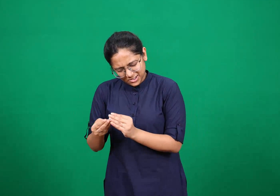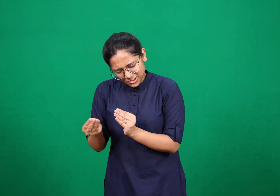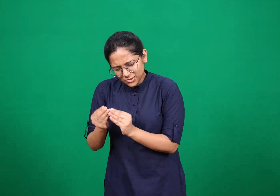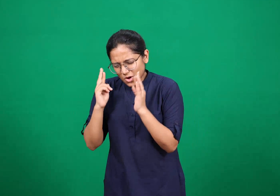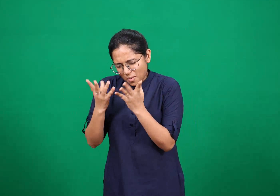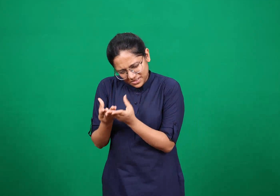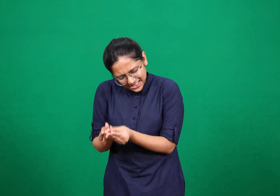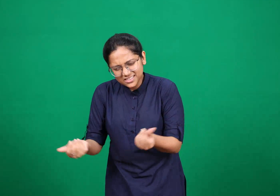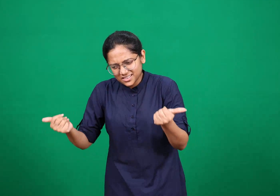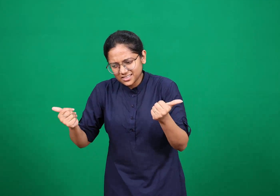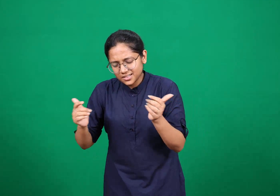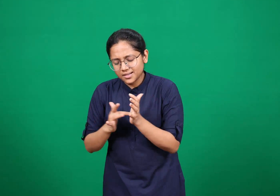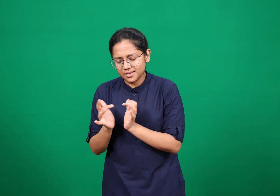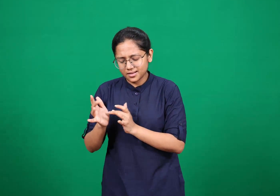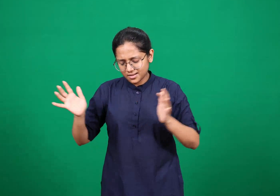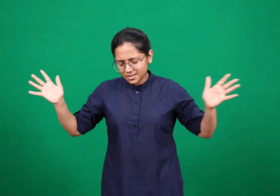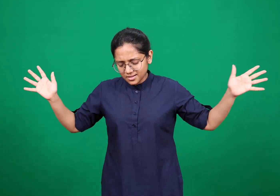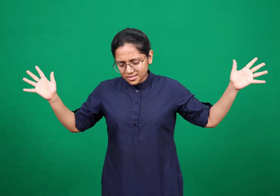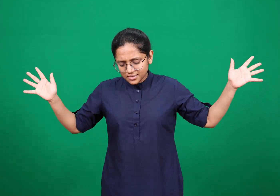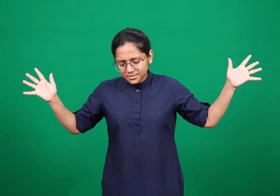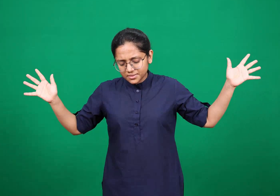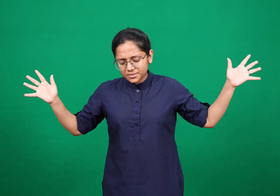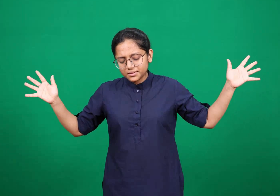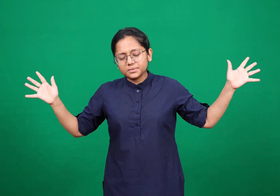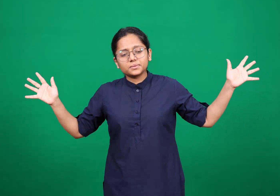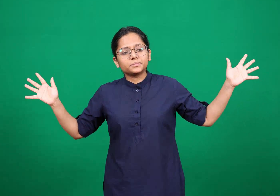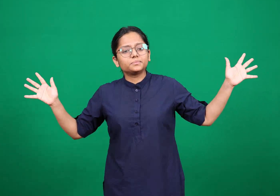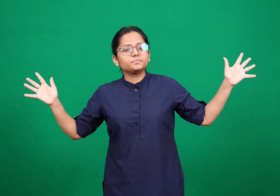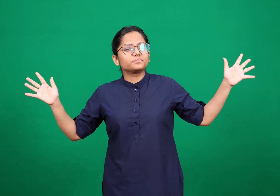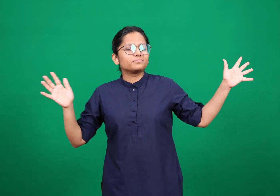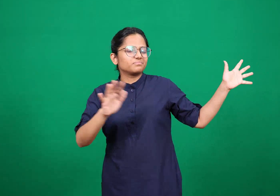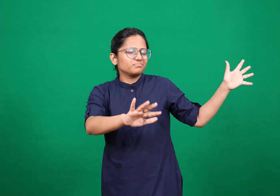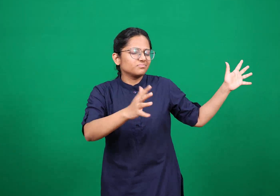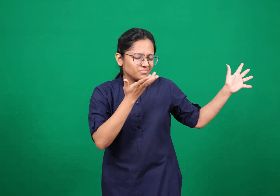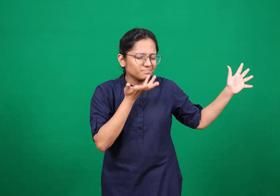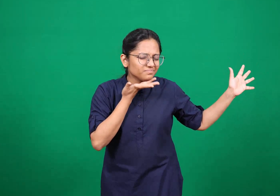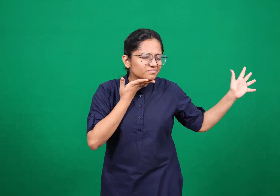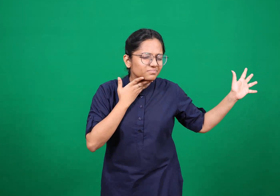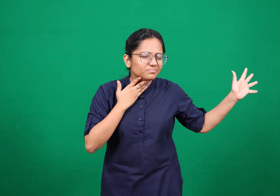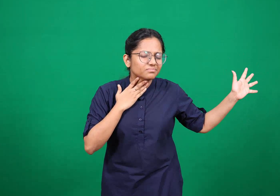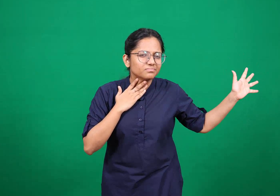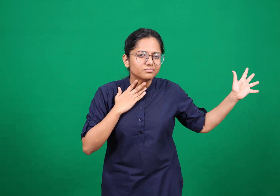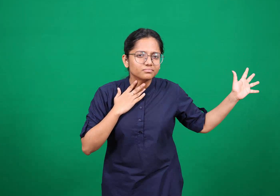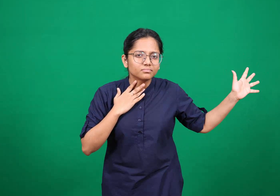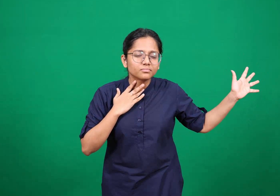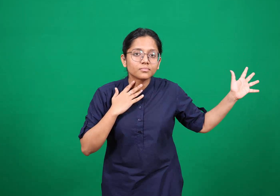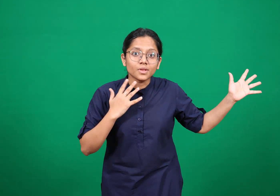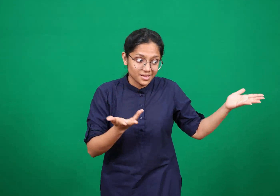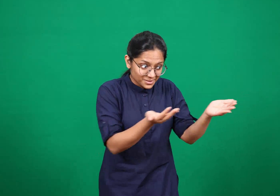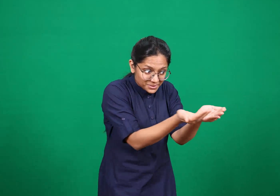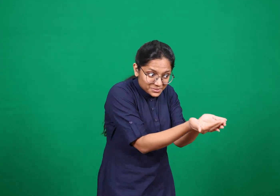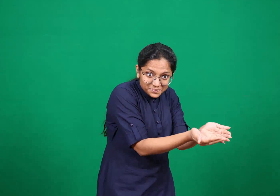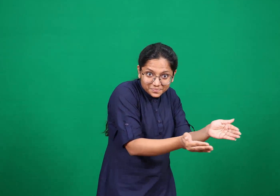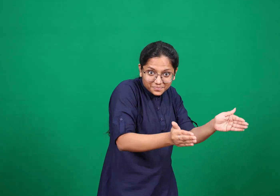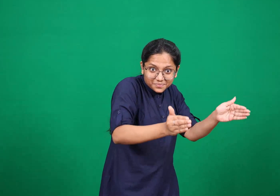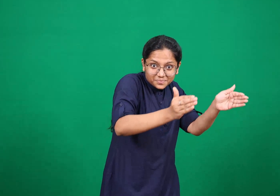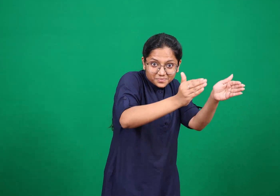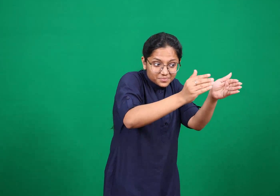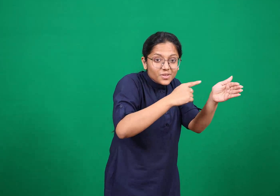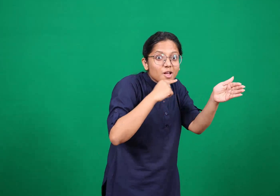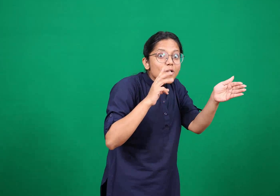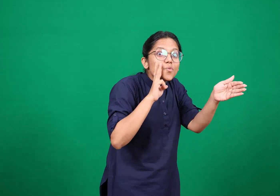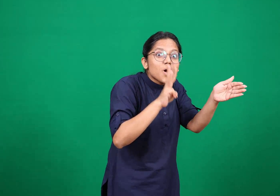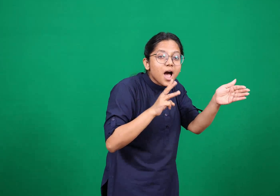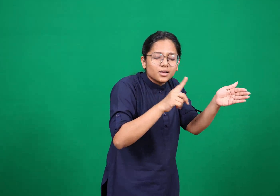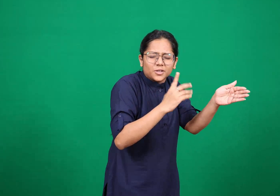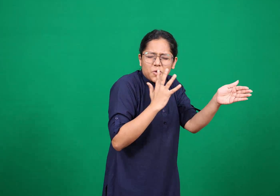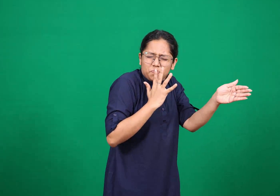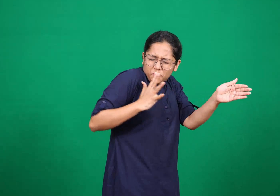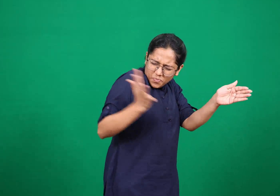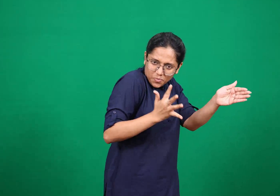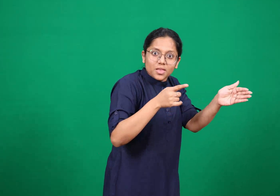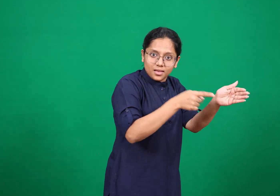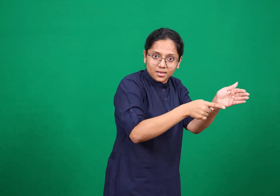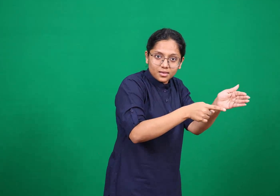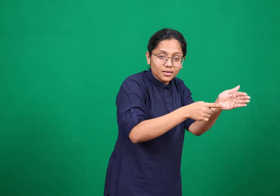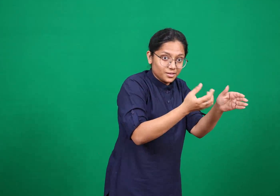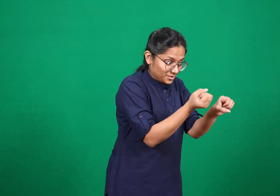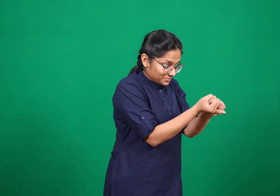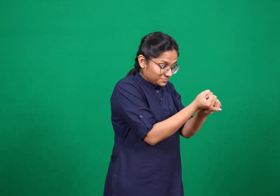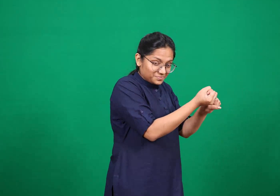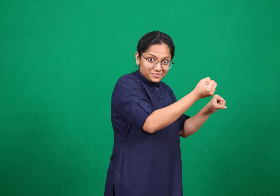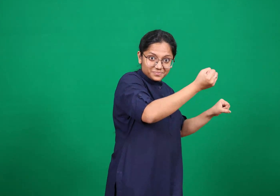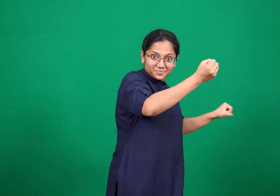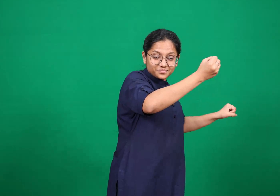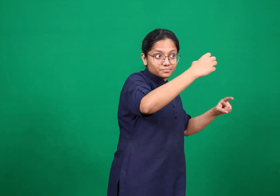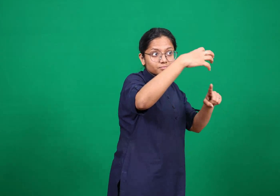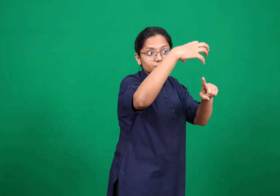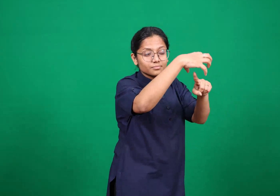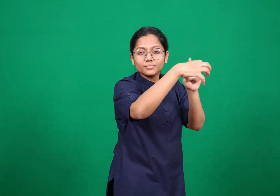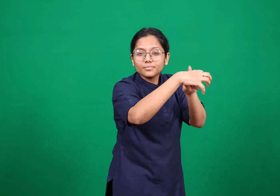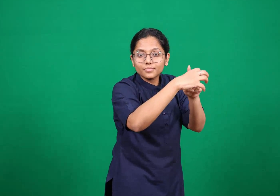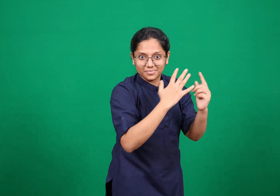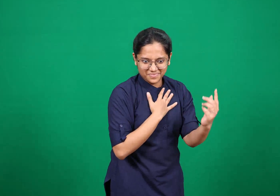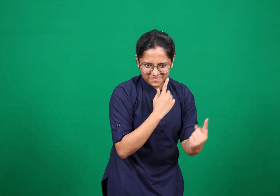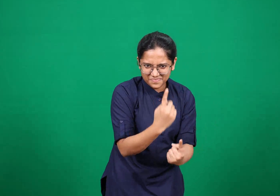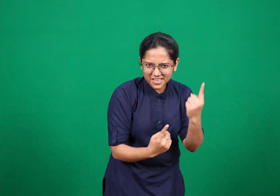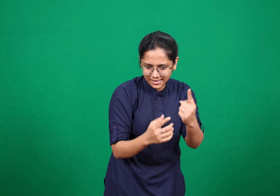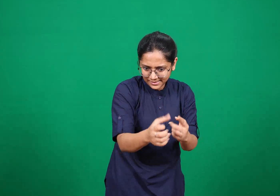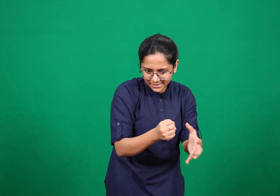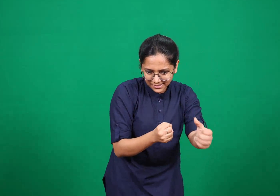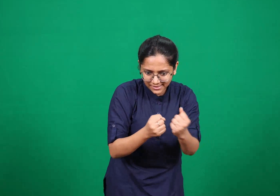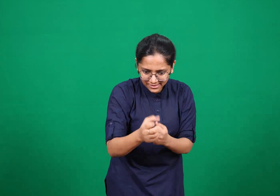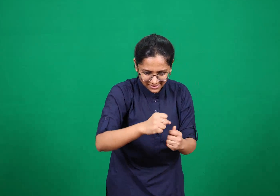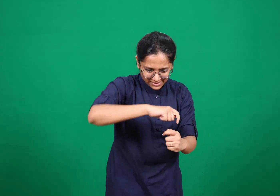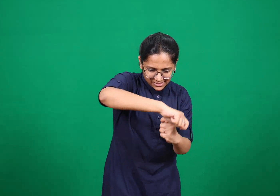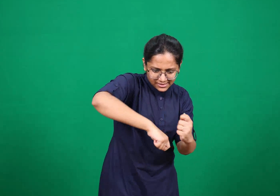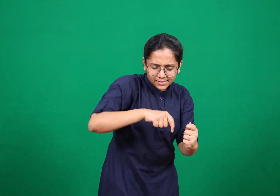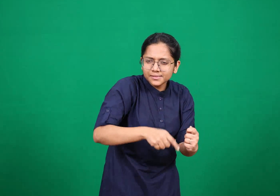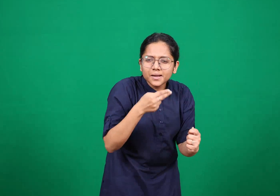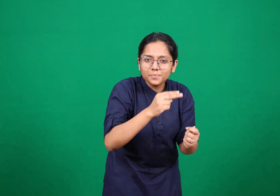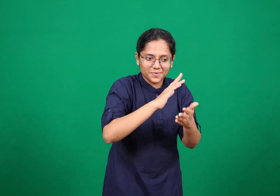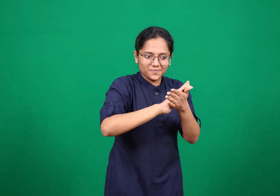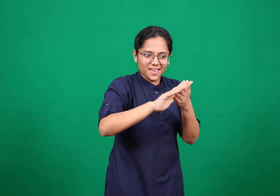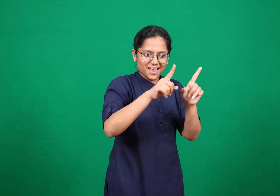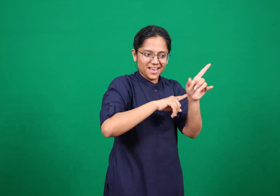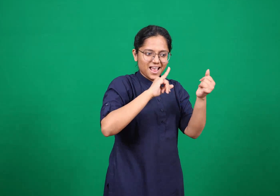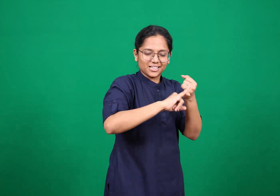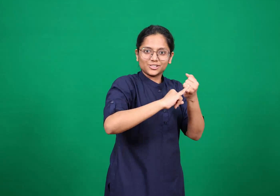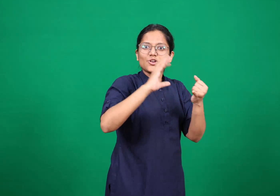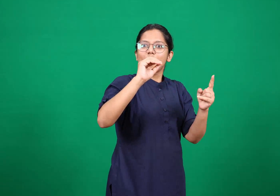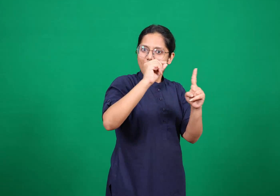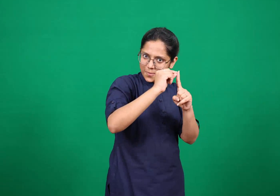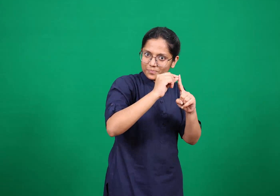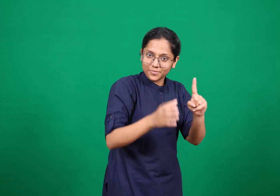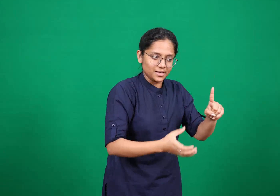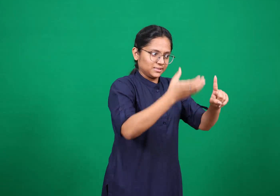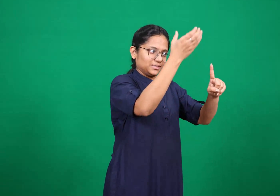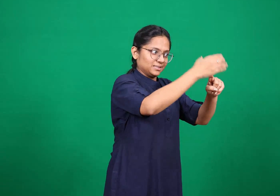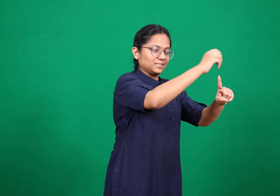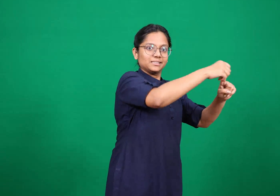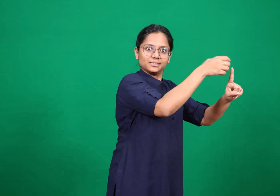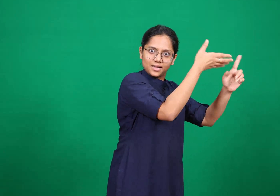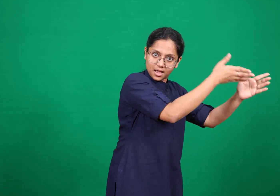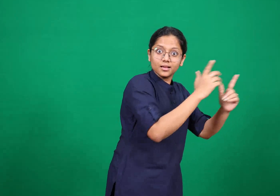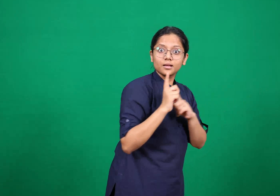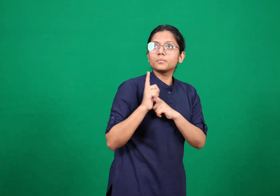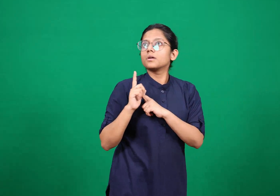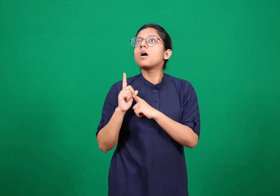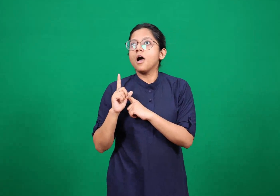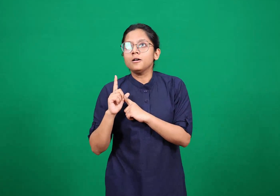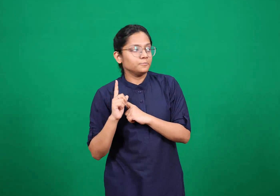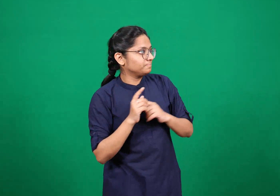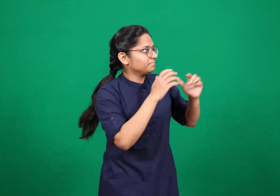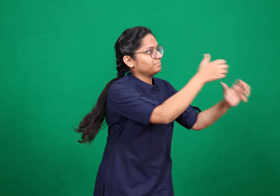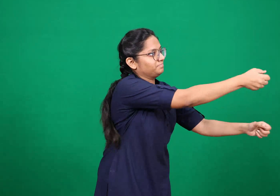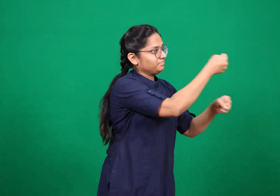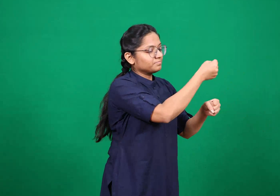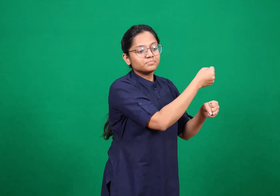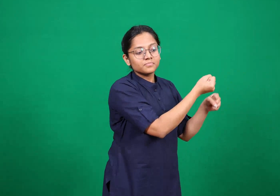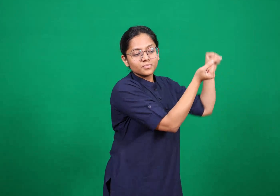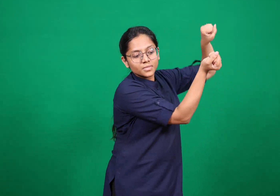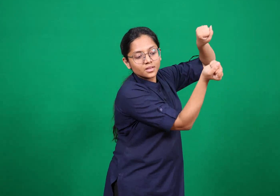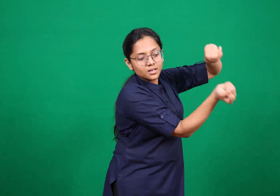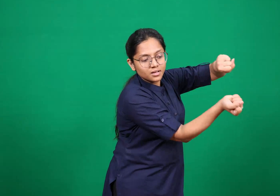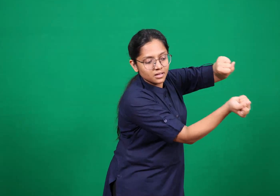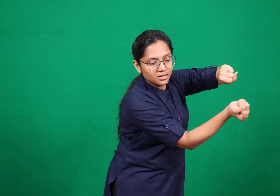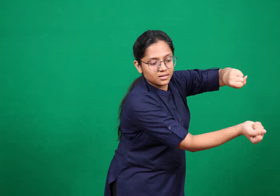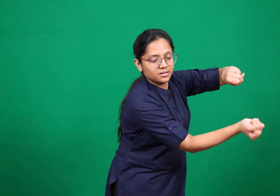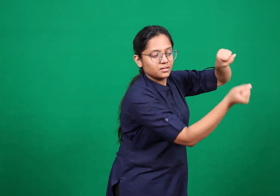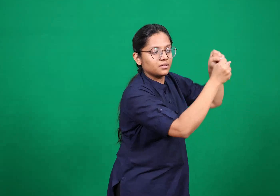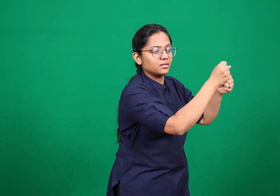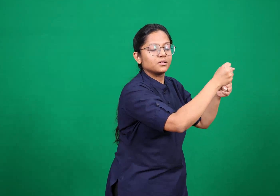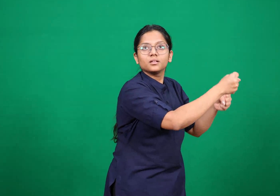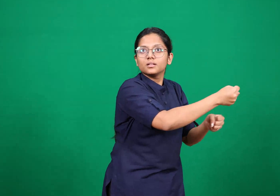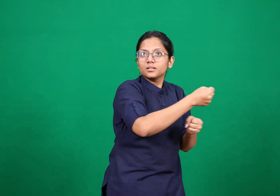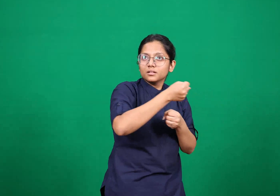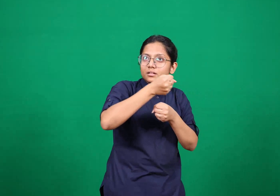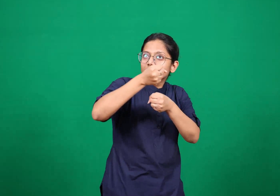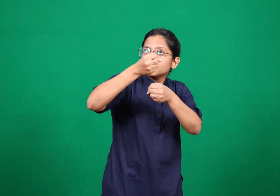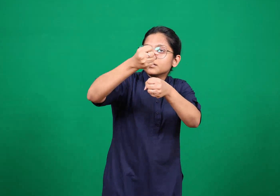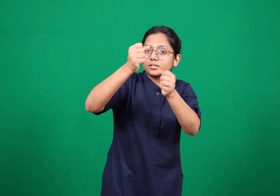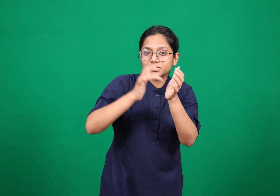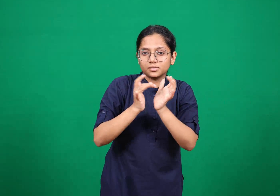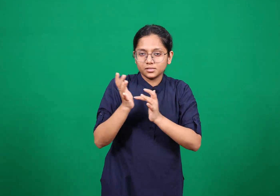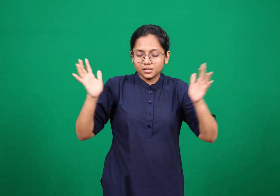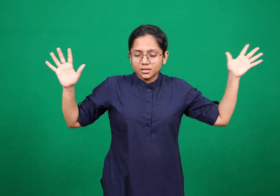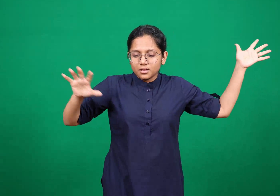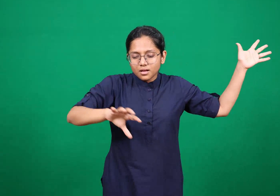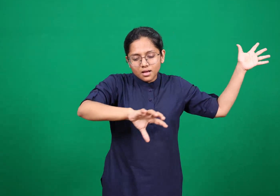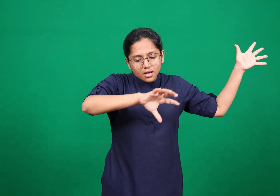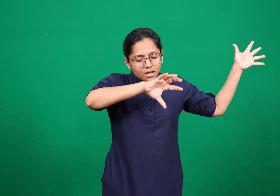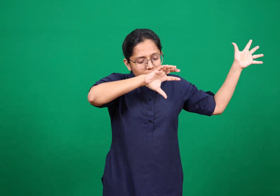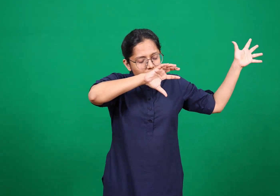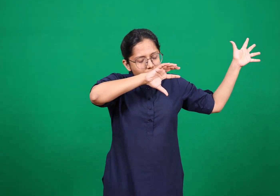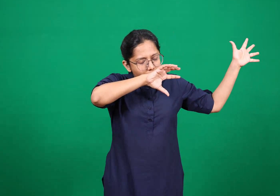A jar of sour wine was sitting there. So they soaked a sponge in the wine, put it on a stalk of hyssop, and lifted it to His mouth.